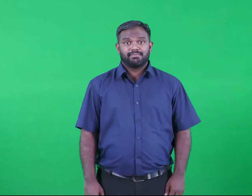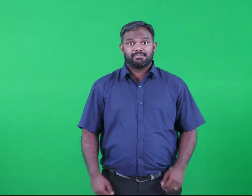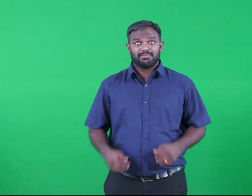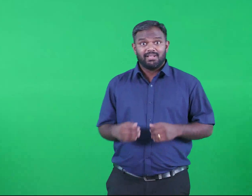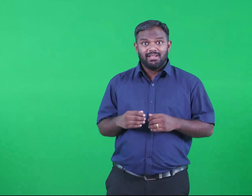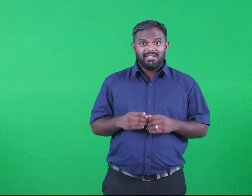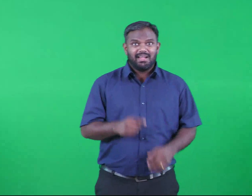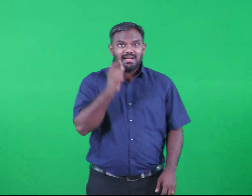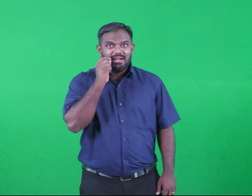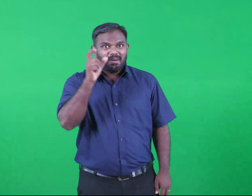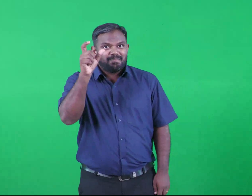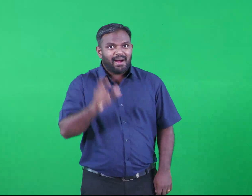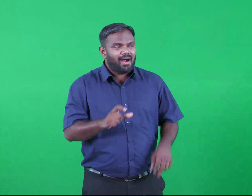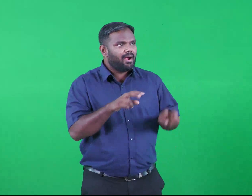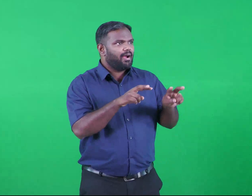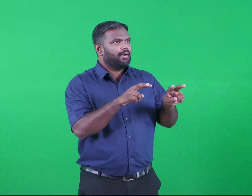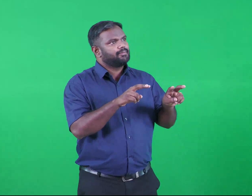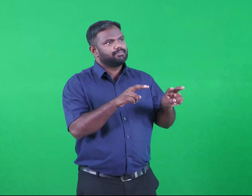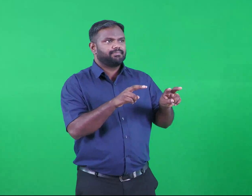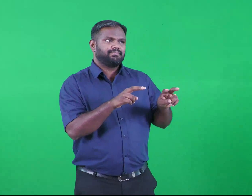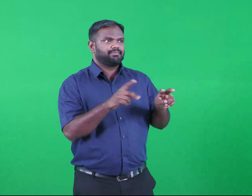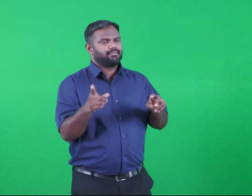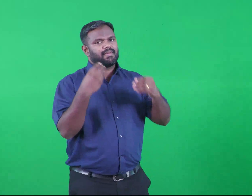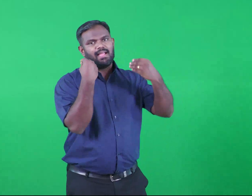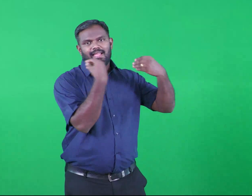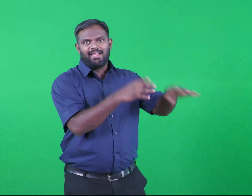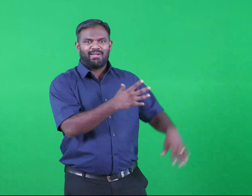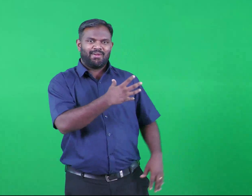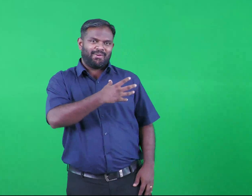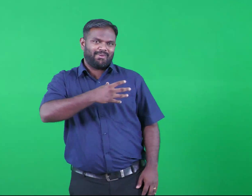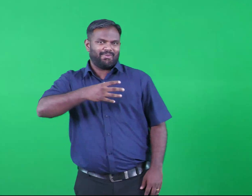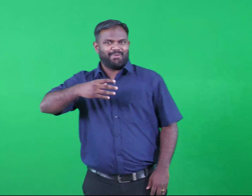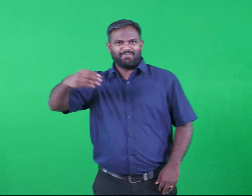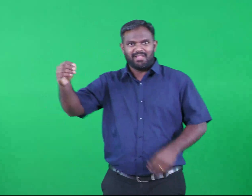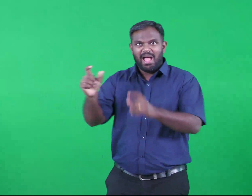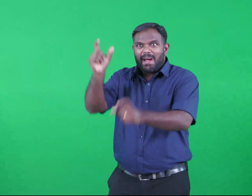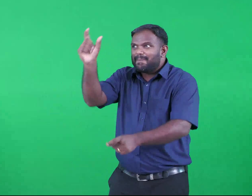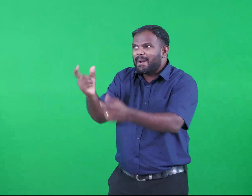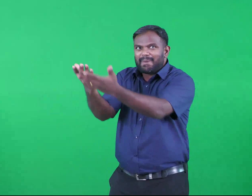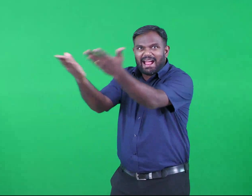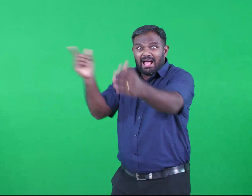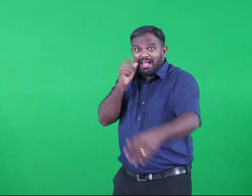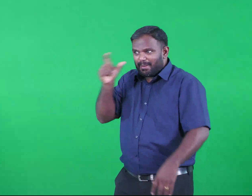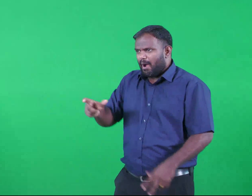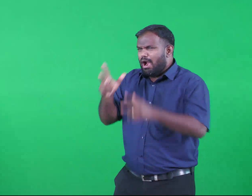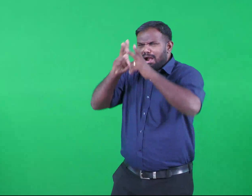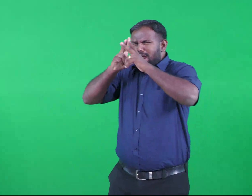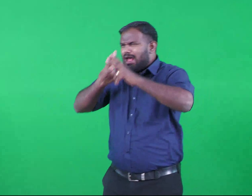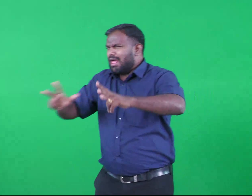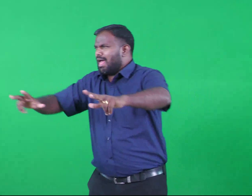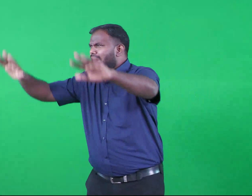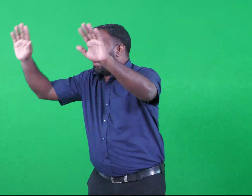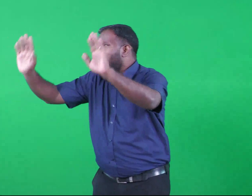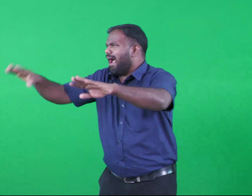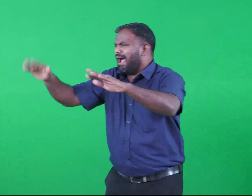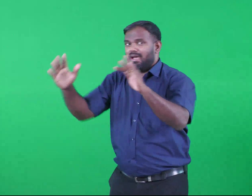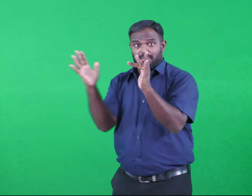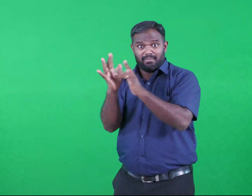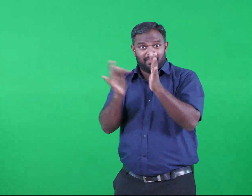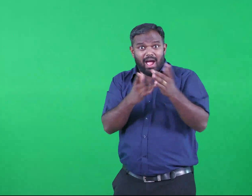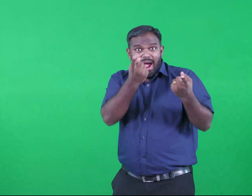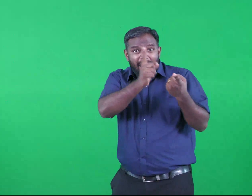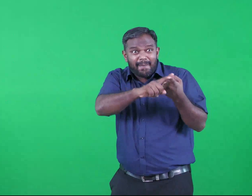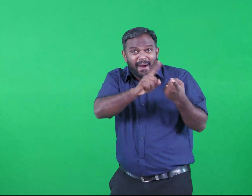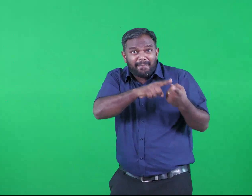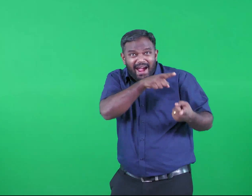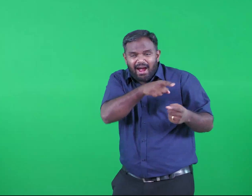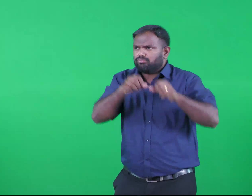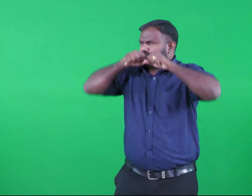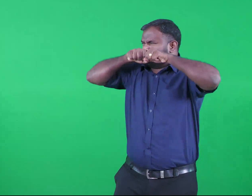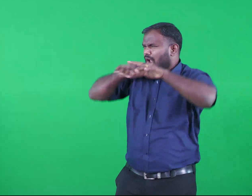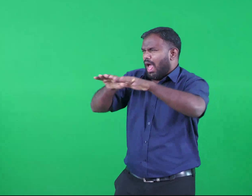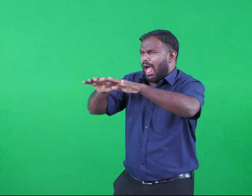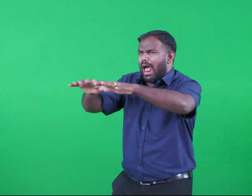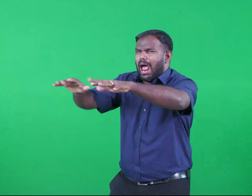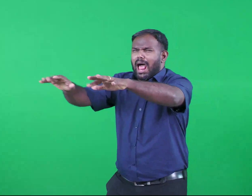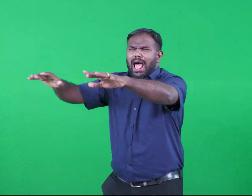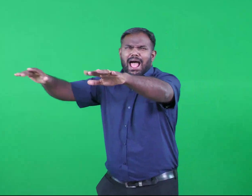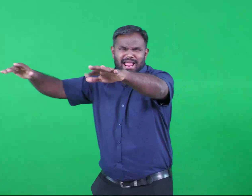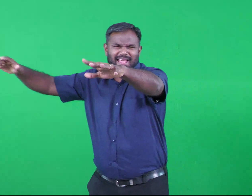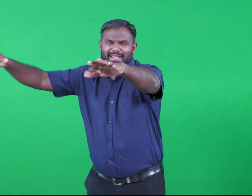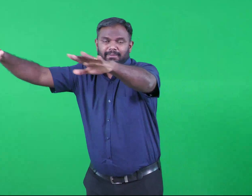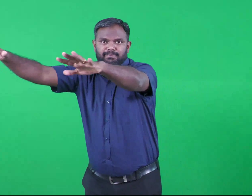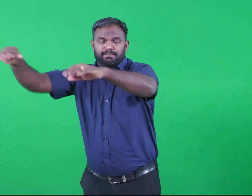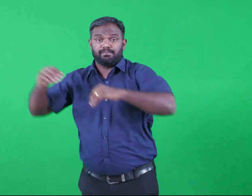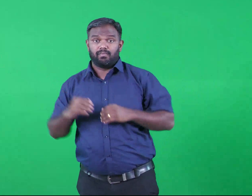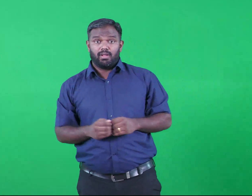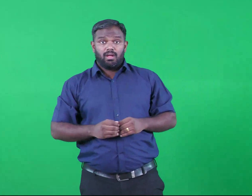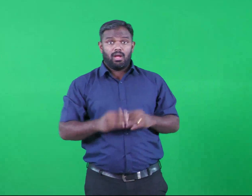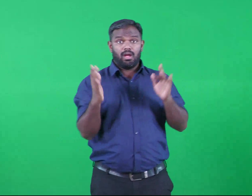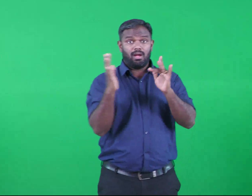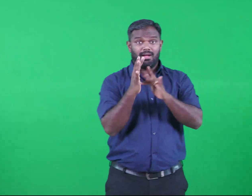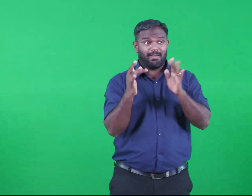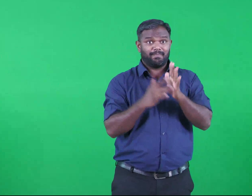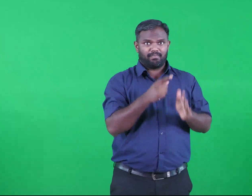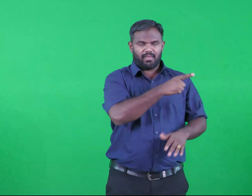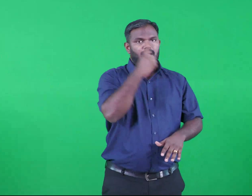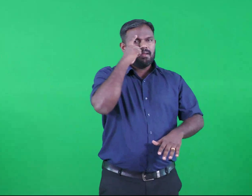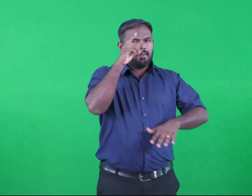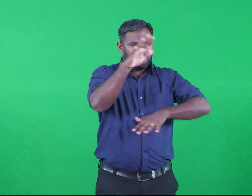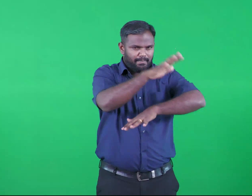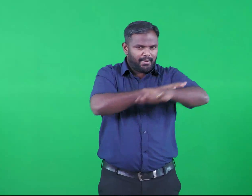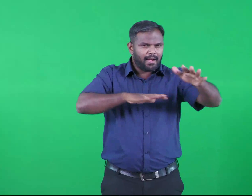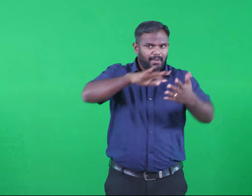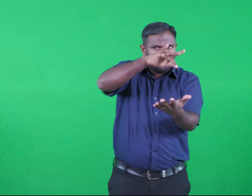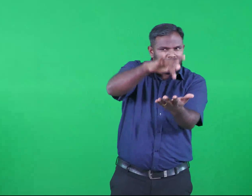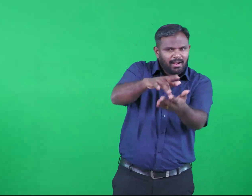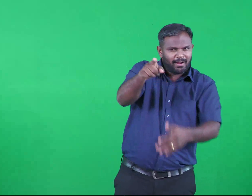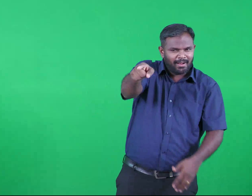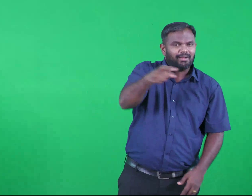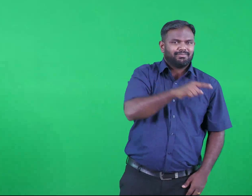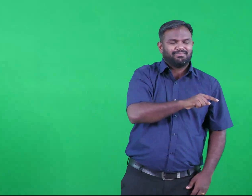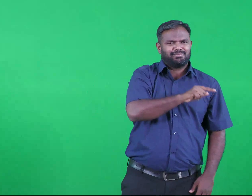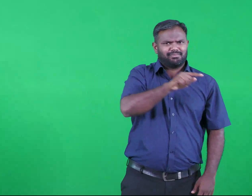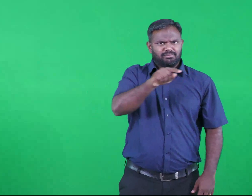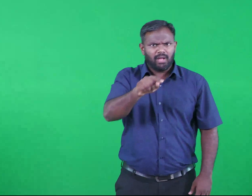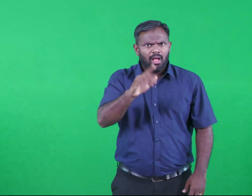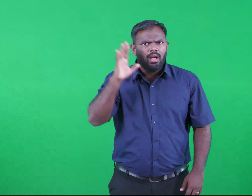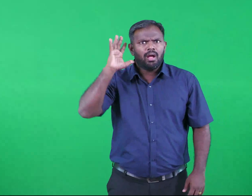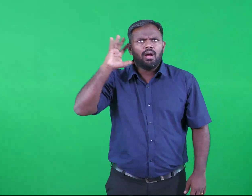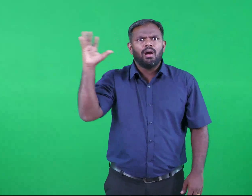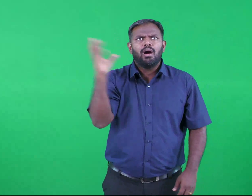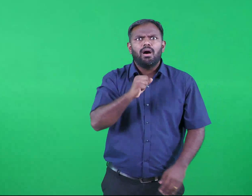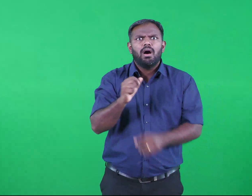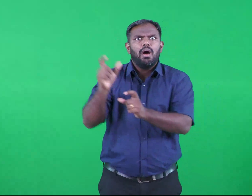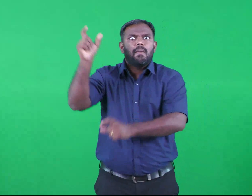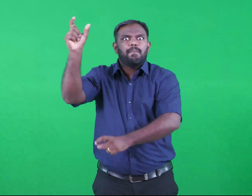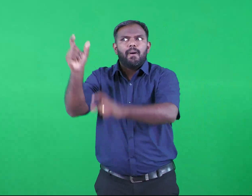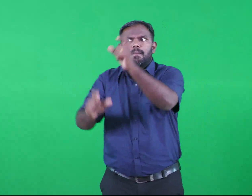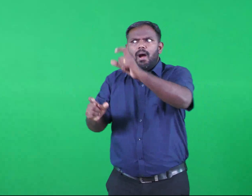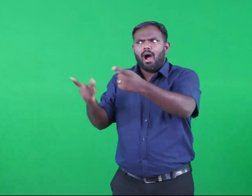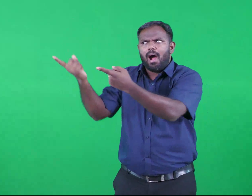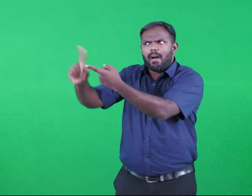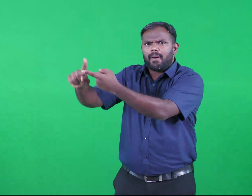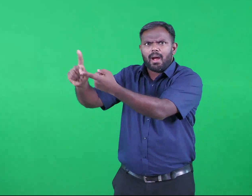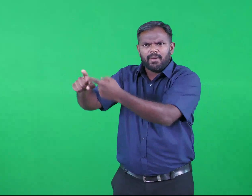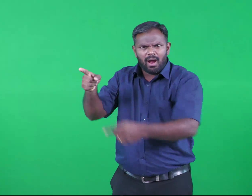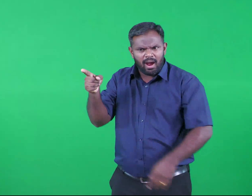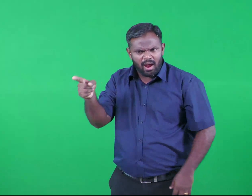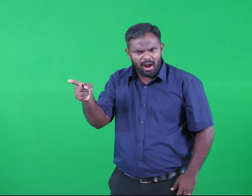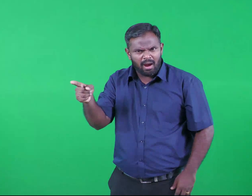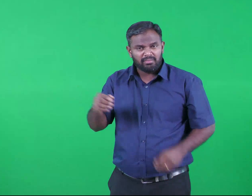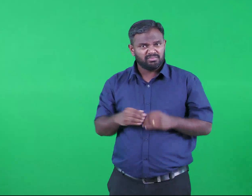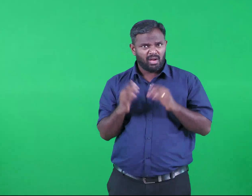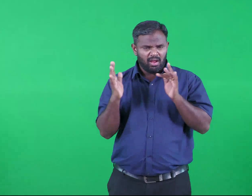But the man went out and openly began to proclaim and spread the news.